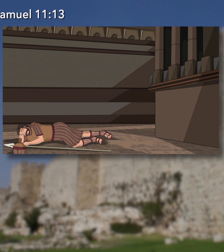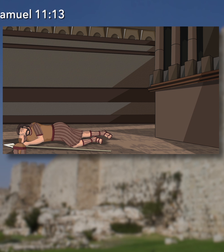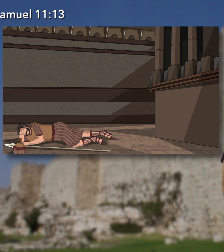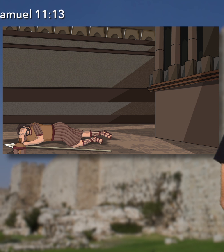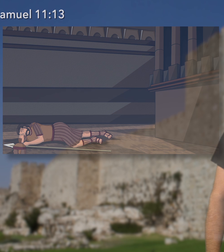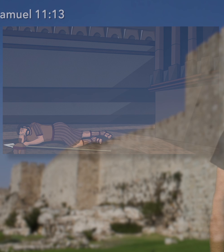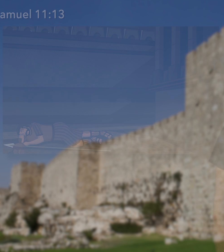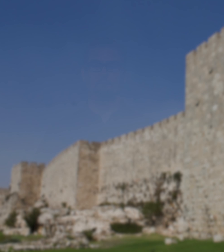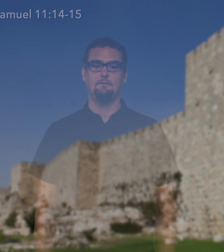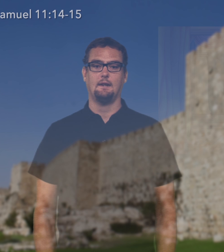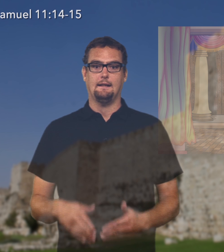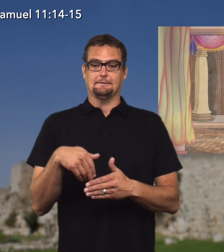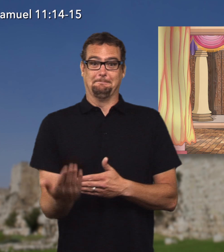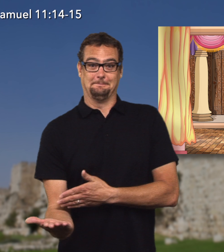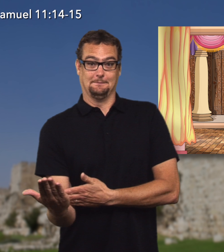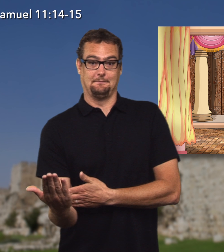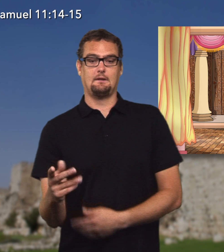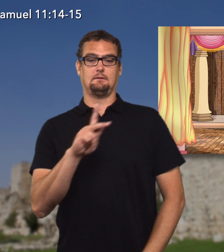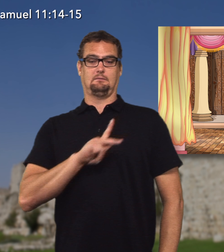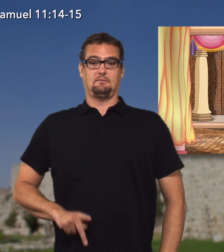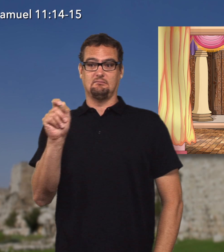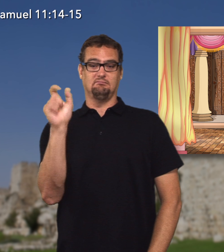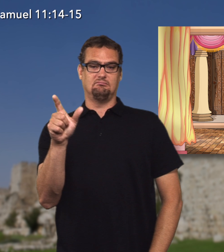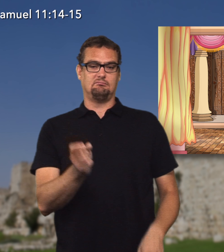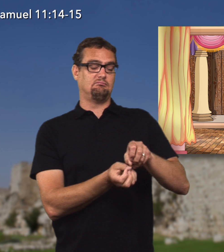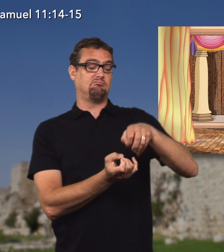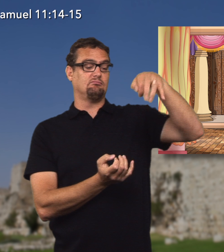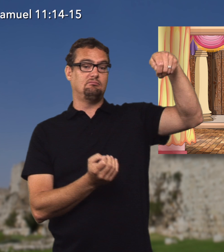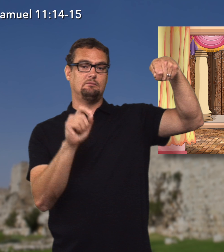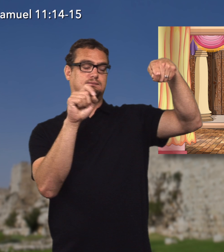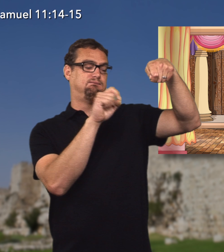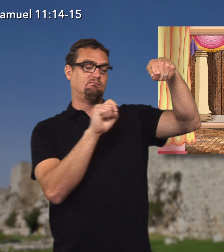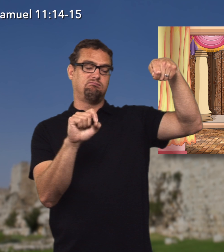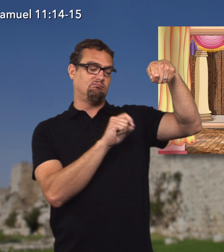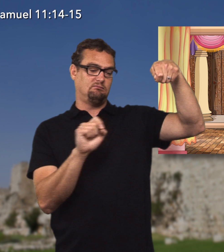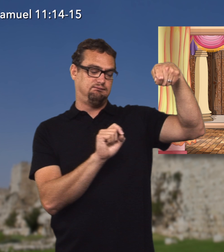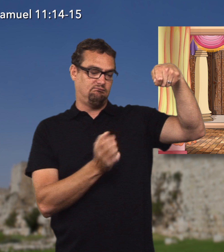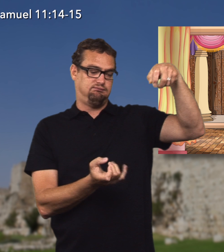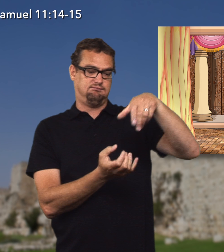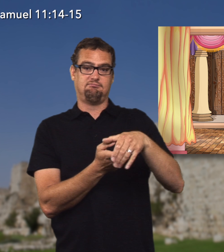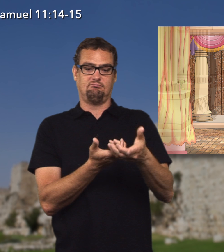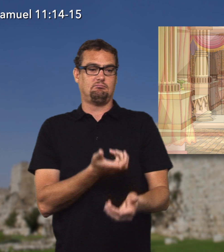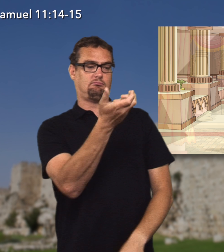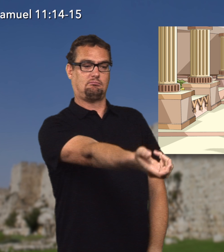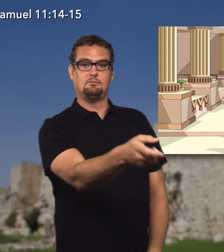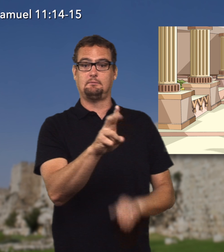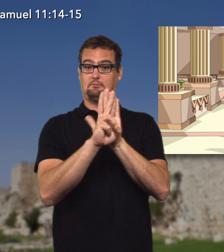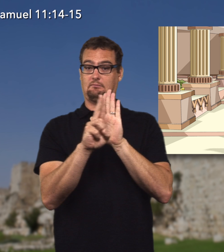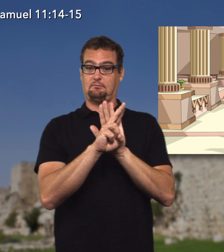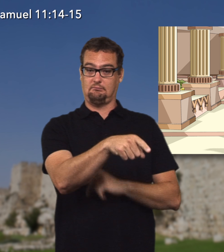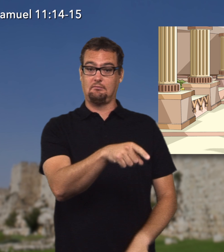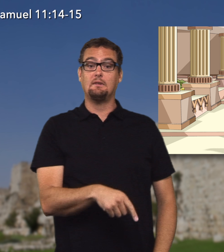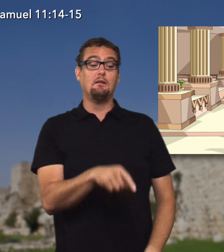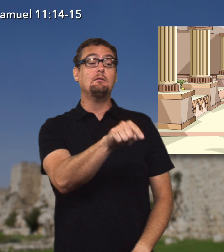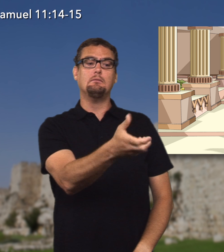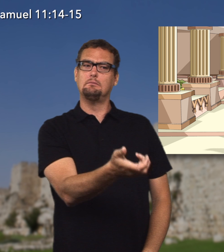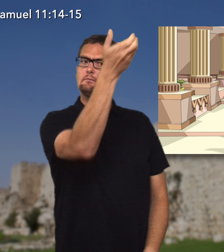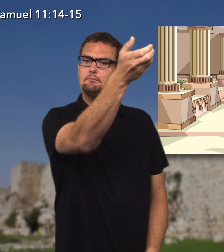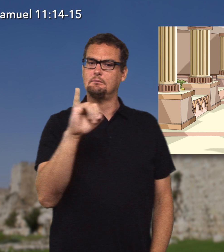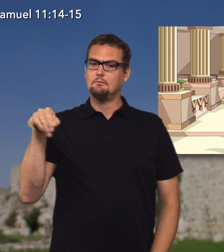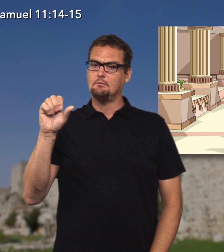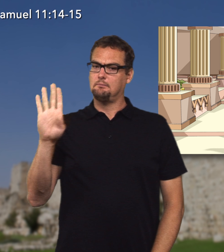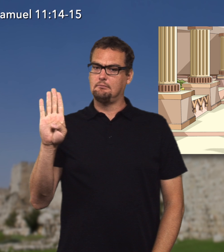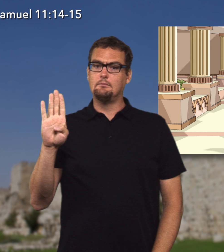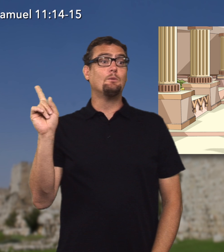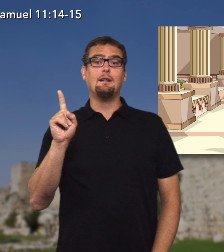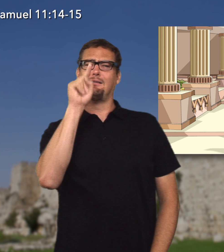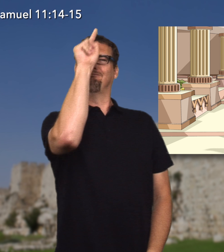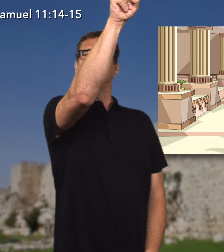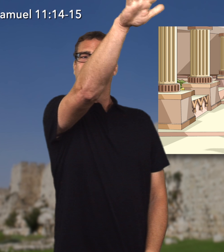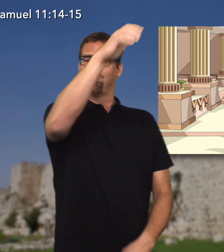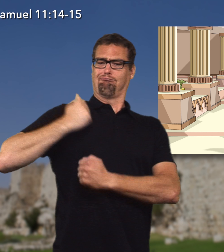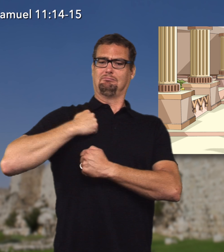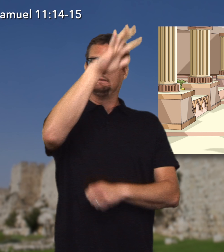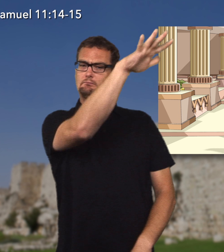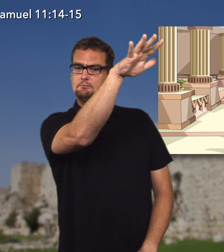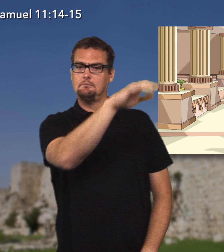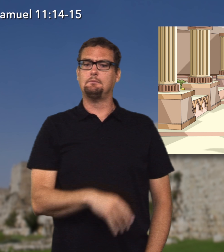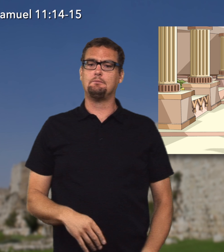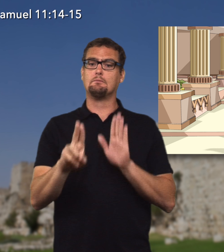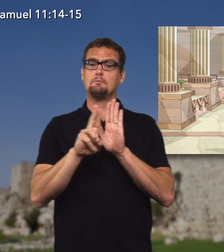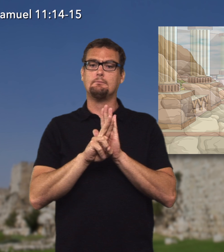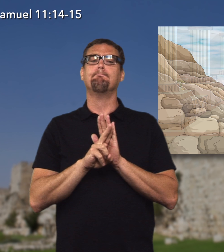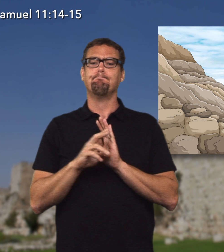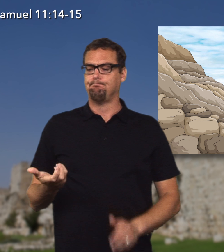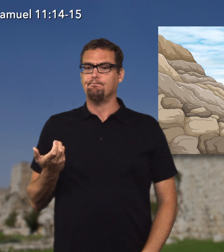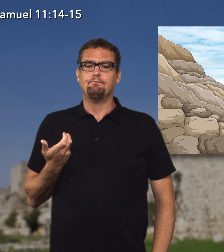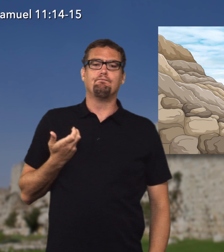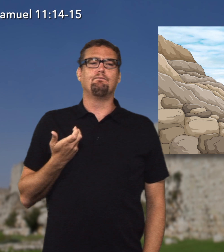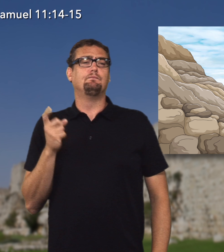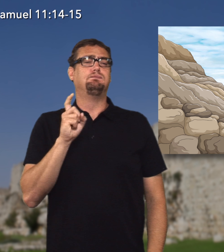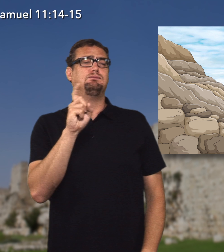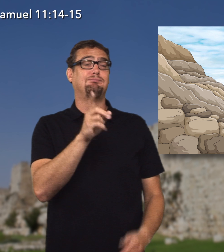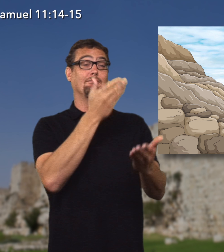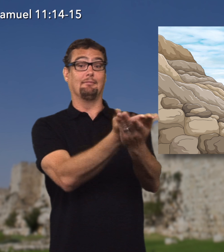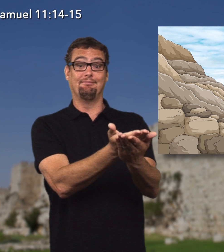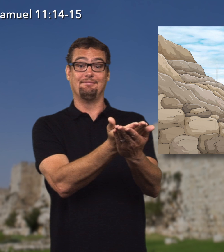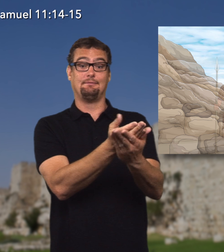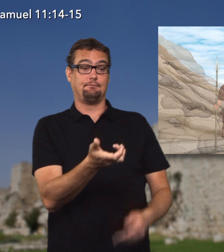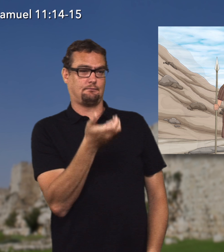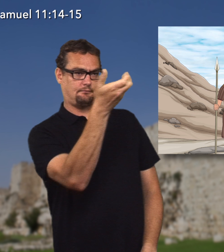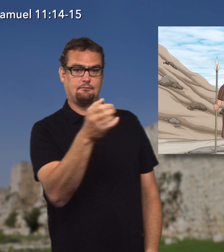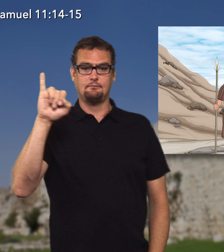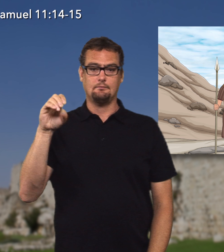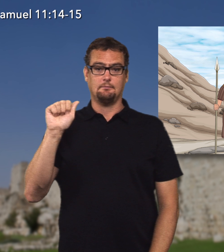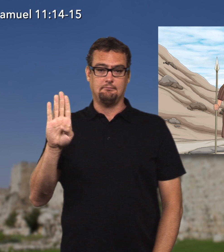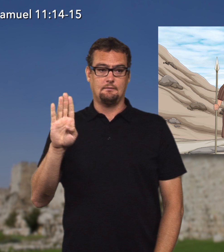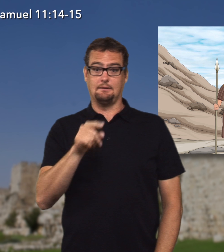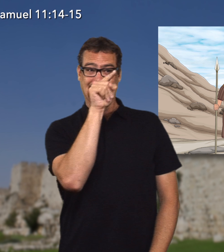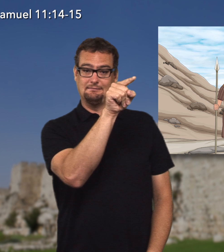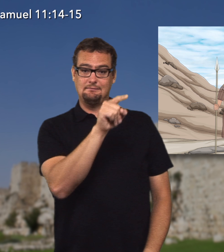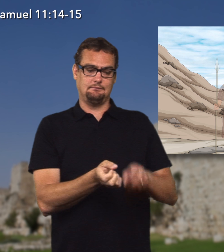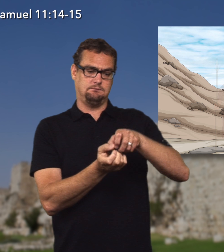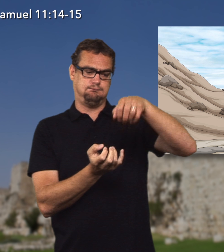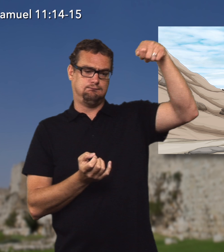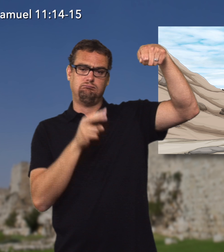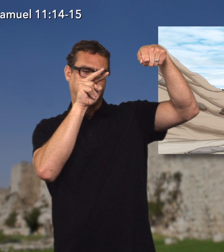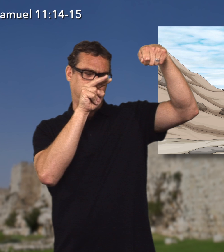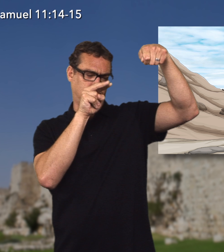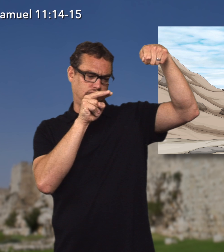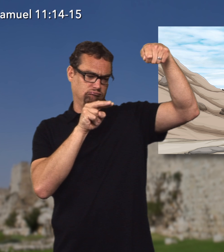The next morning David wrote a letter to Joab and sent it with Uriah.